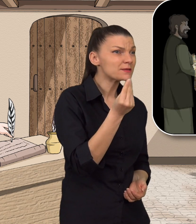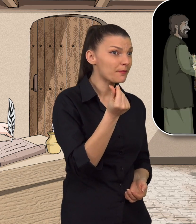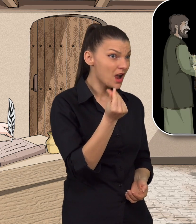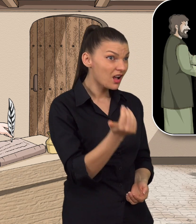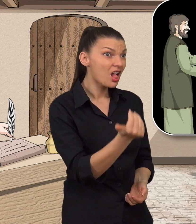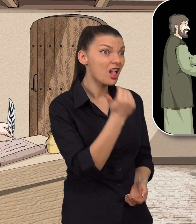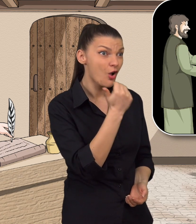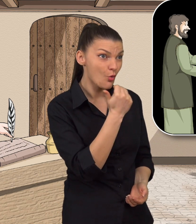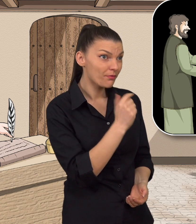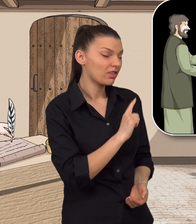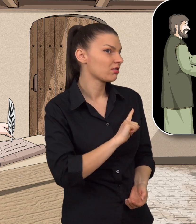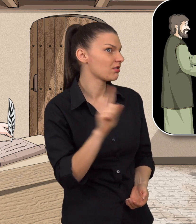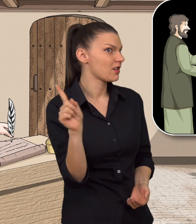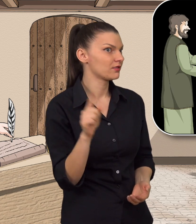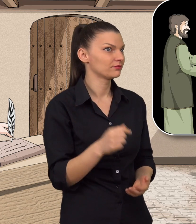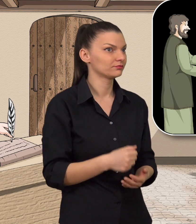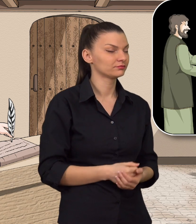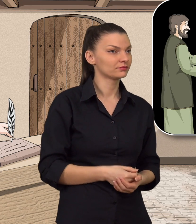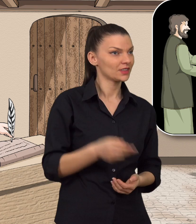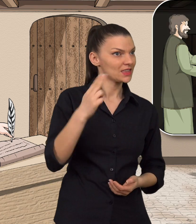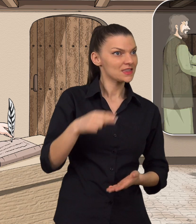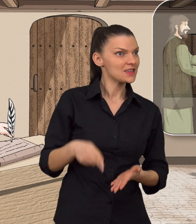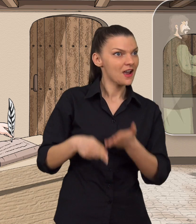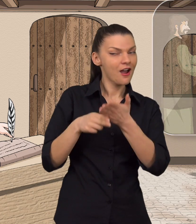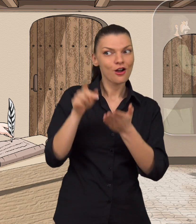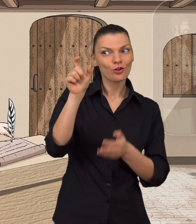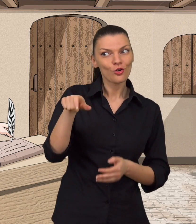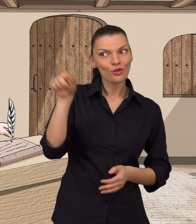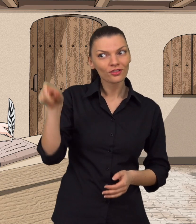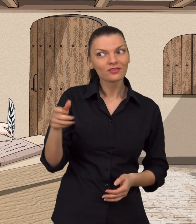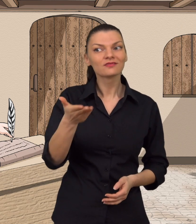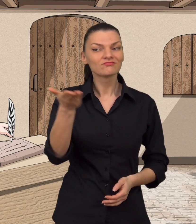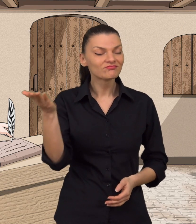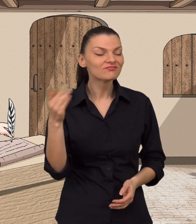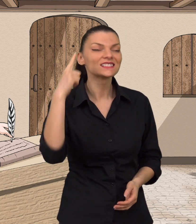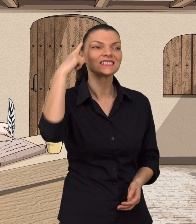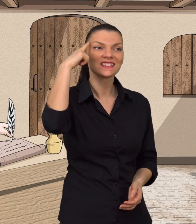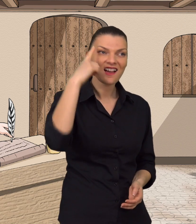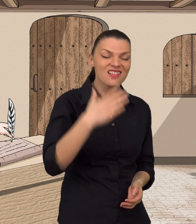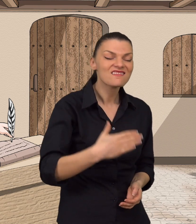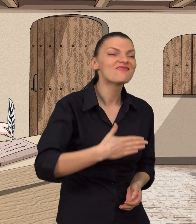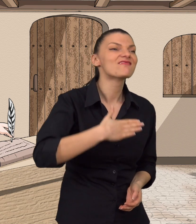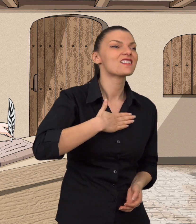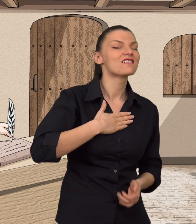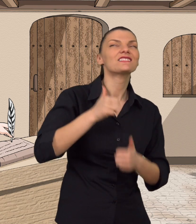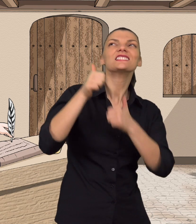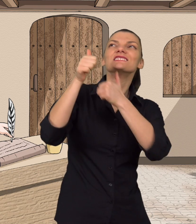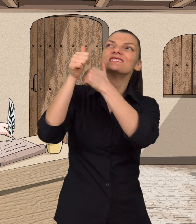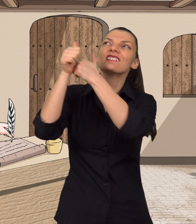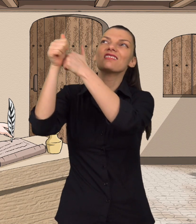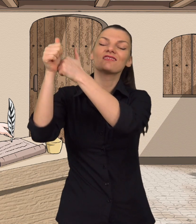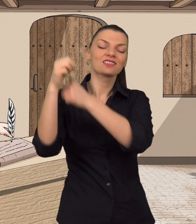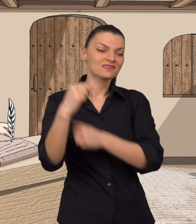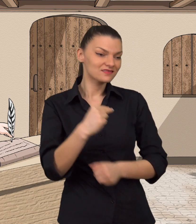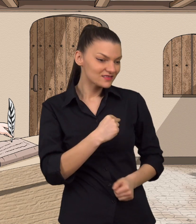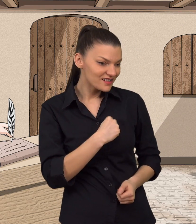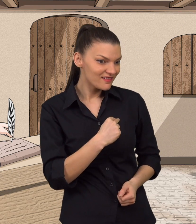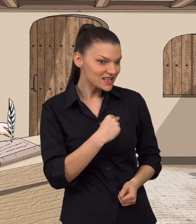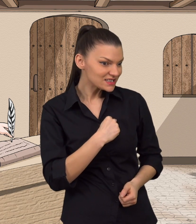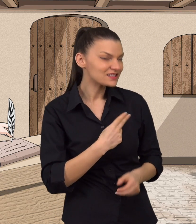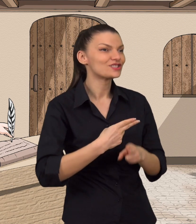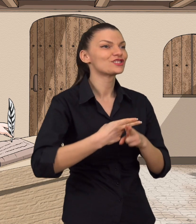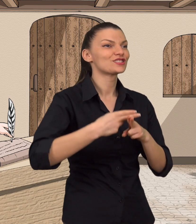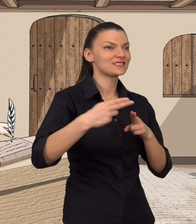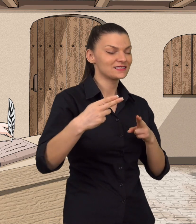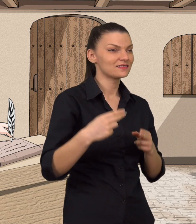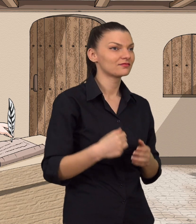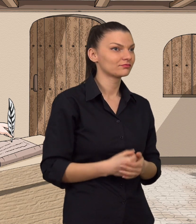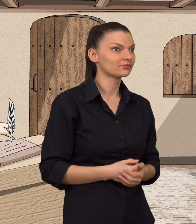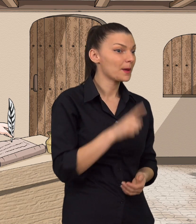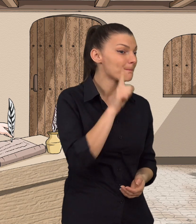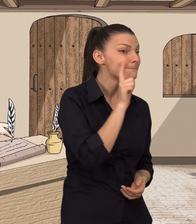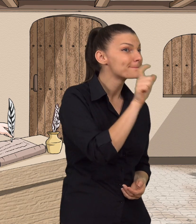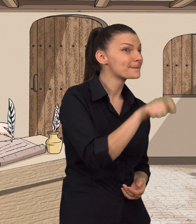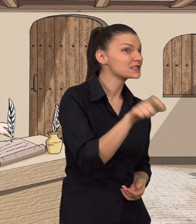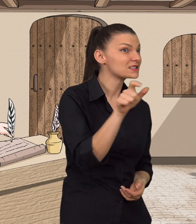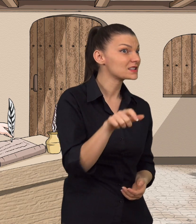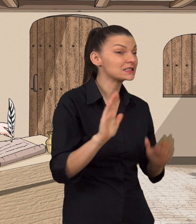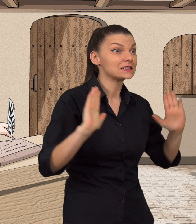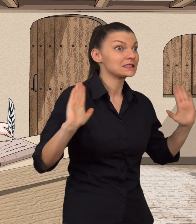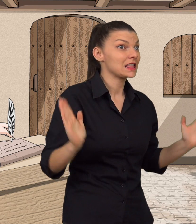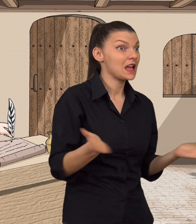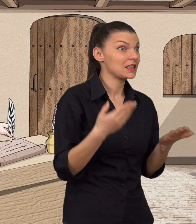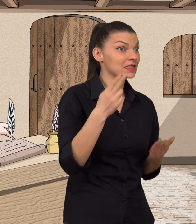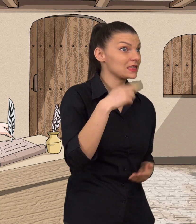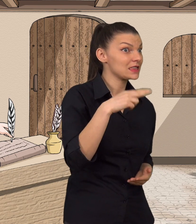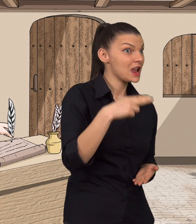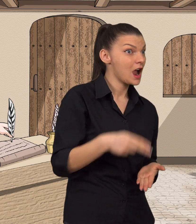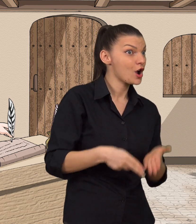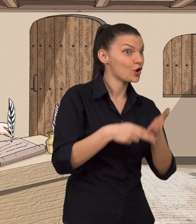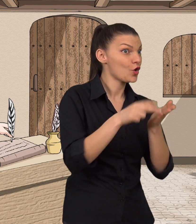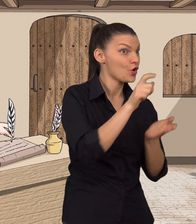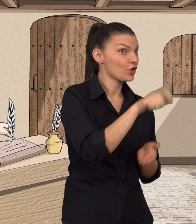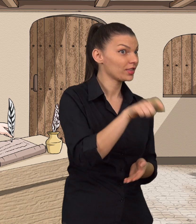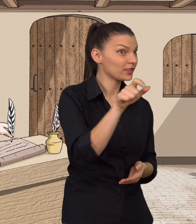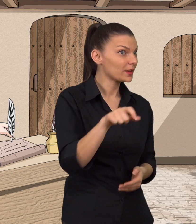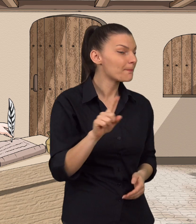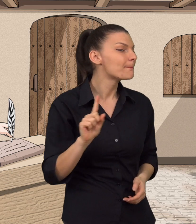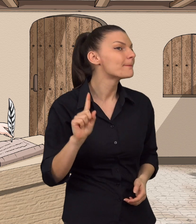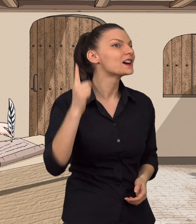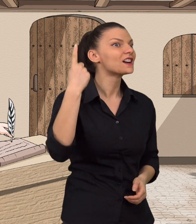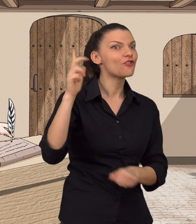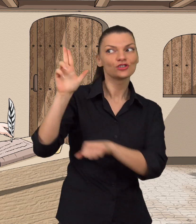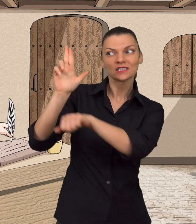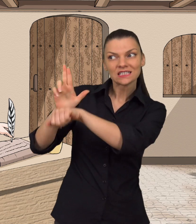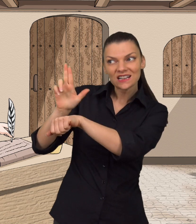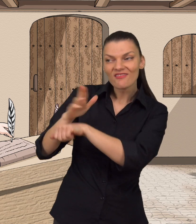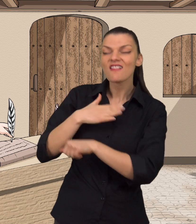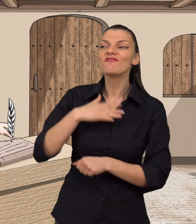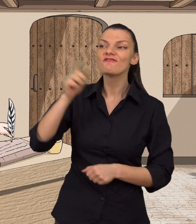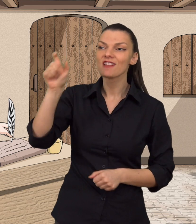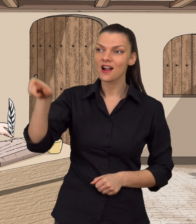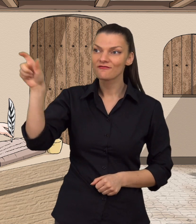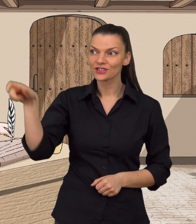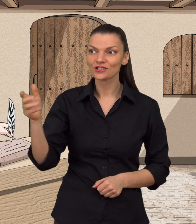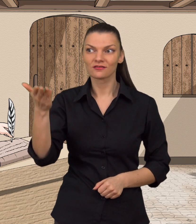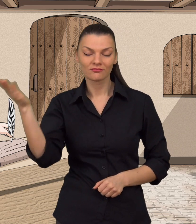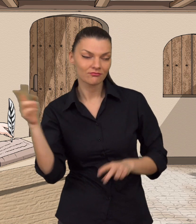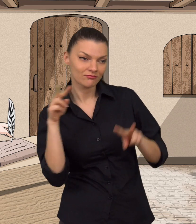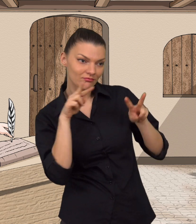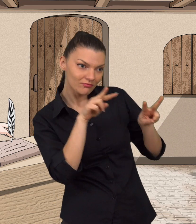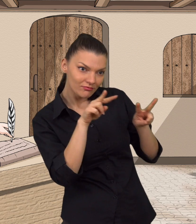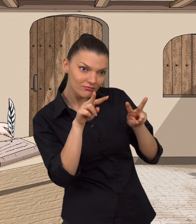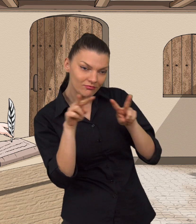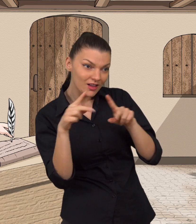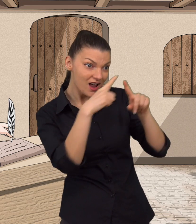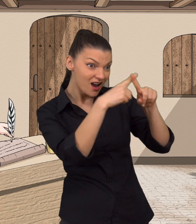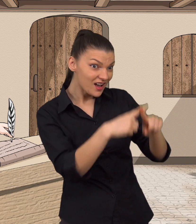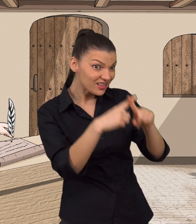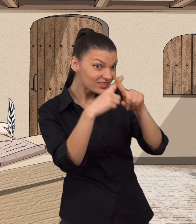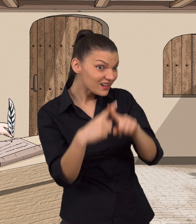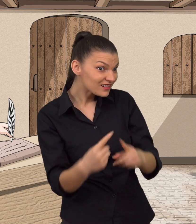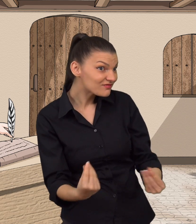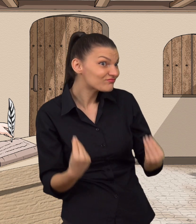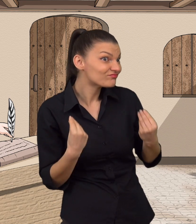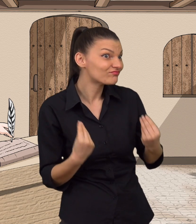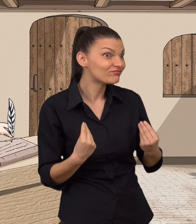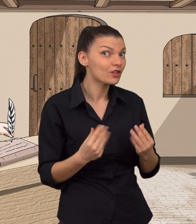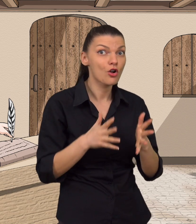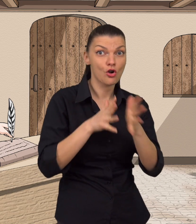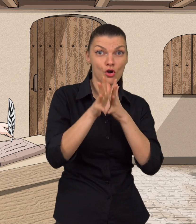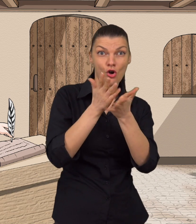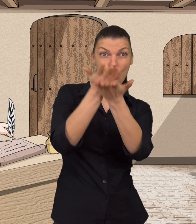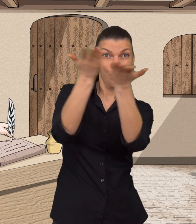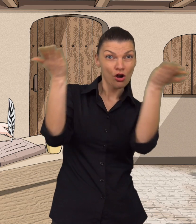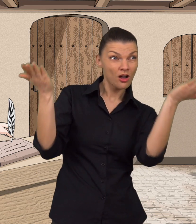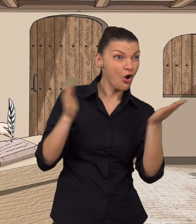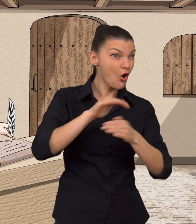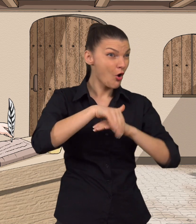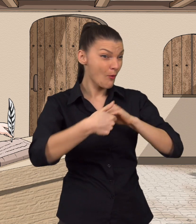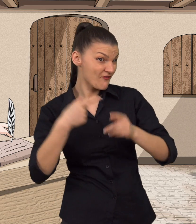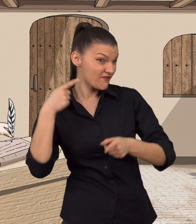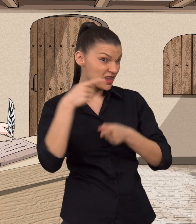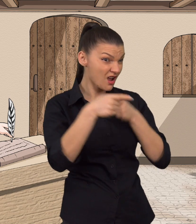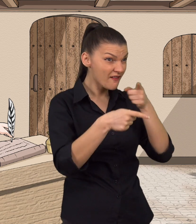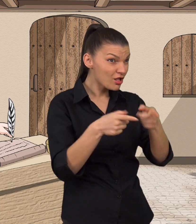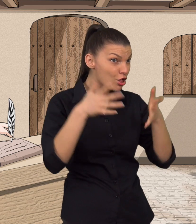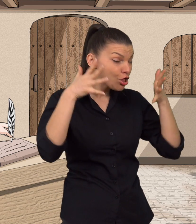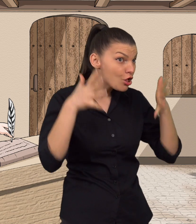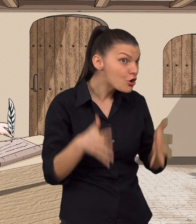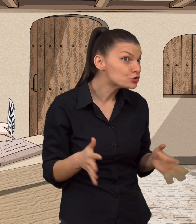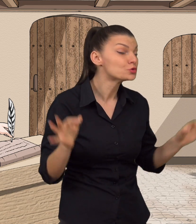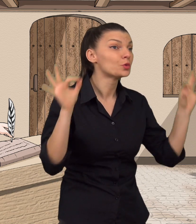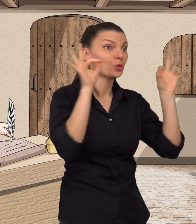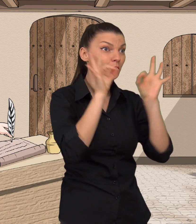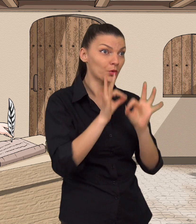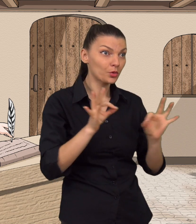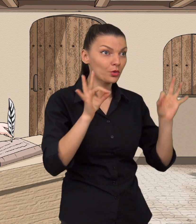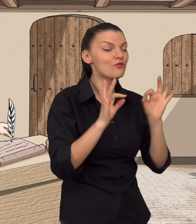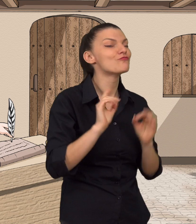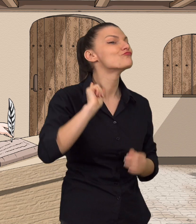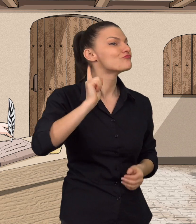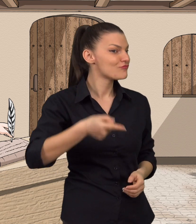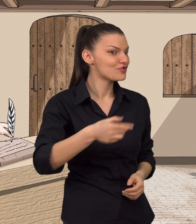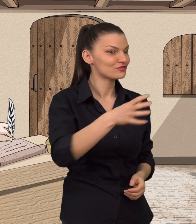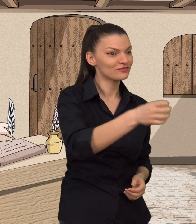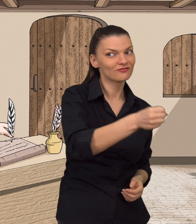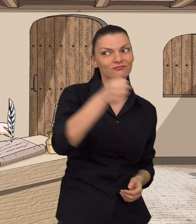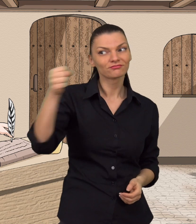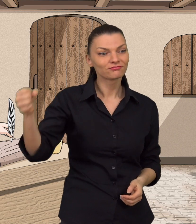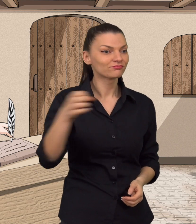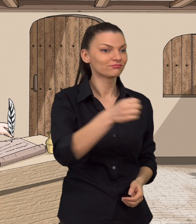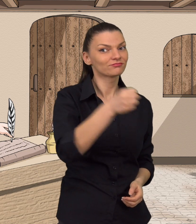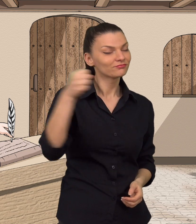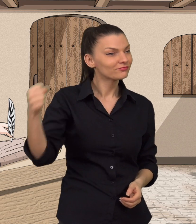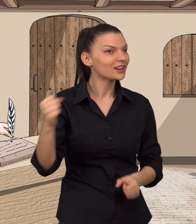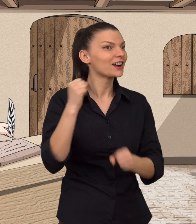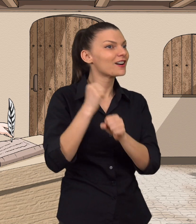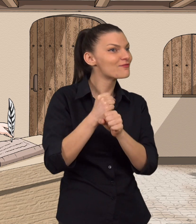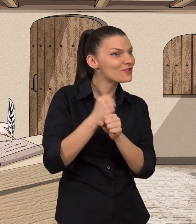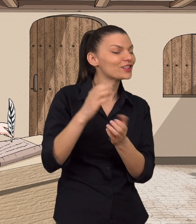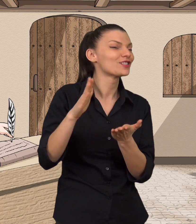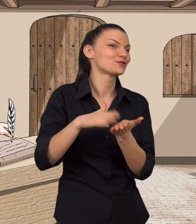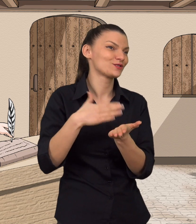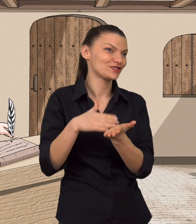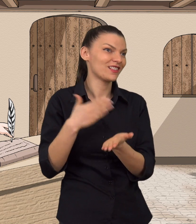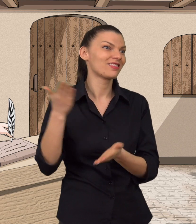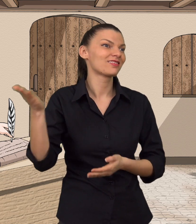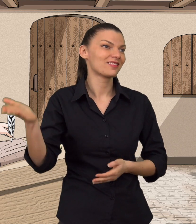They must hold to the mystery of the faith with a clear conscience. Additionally, they must first be tested.